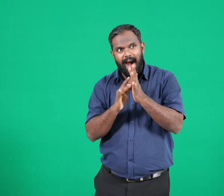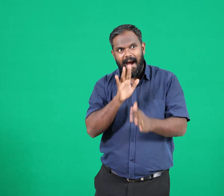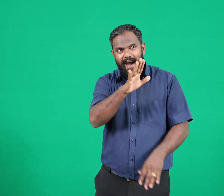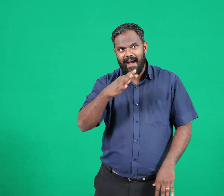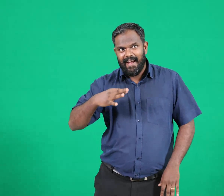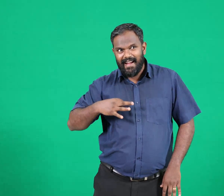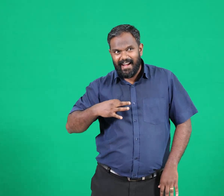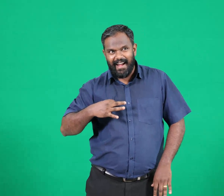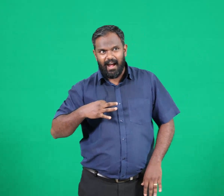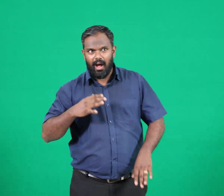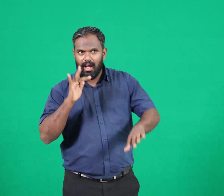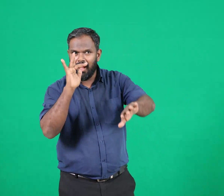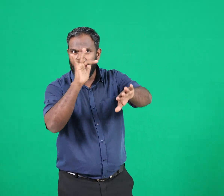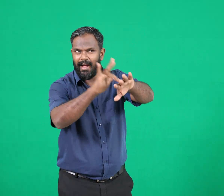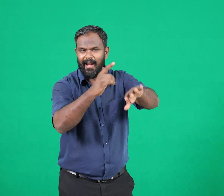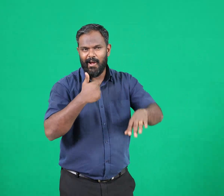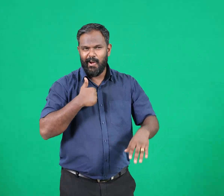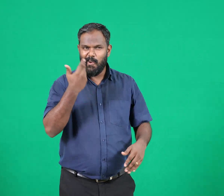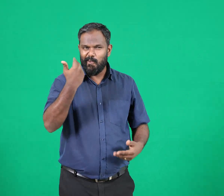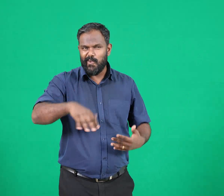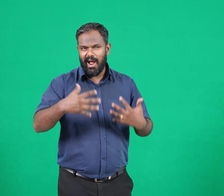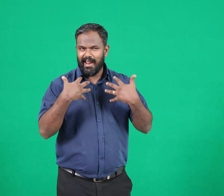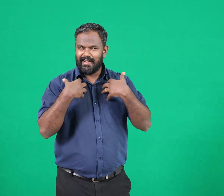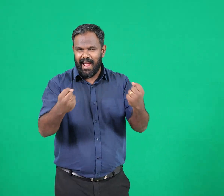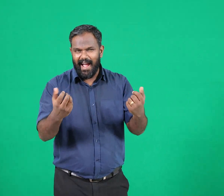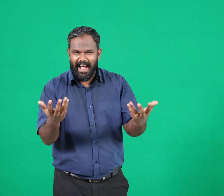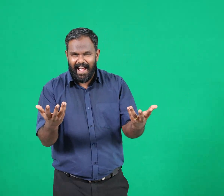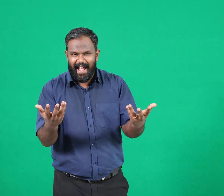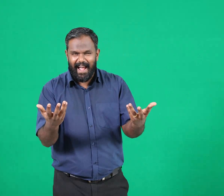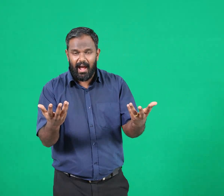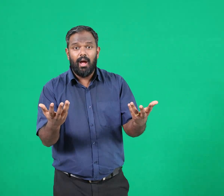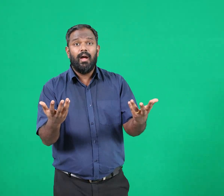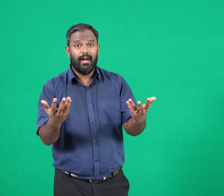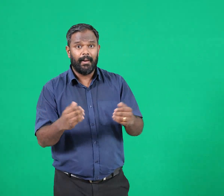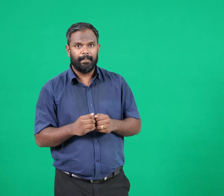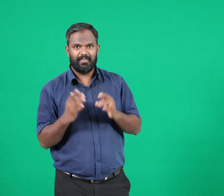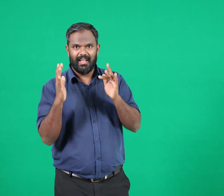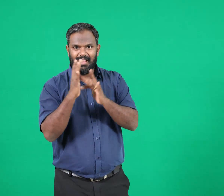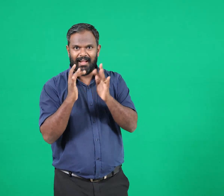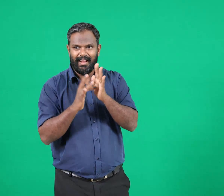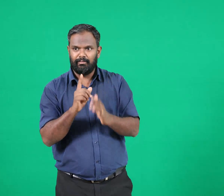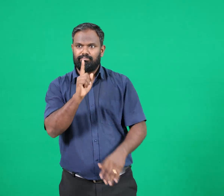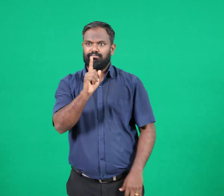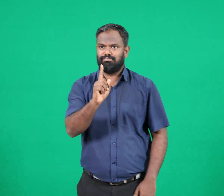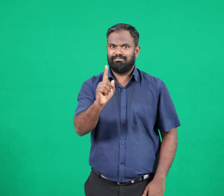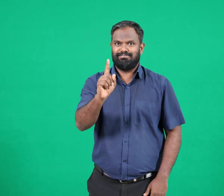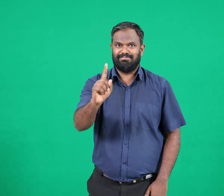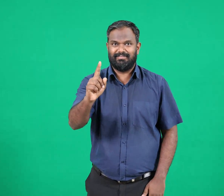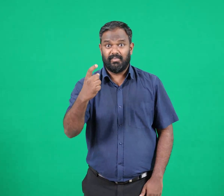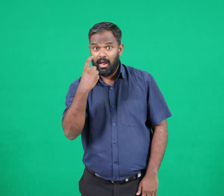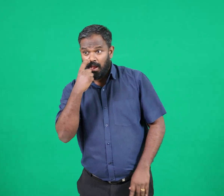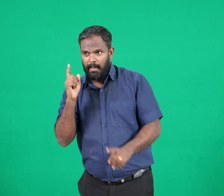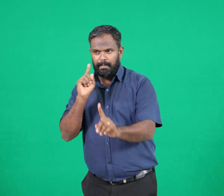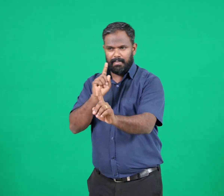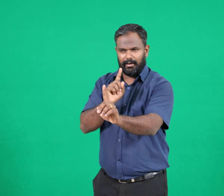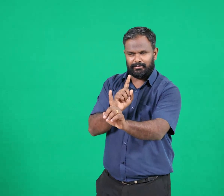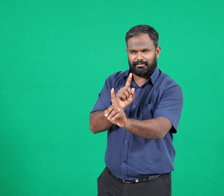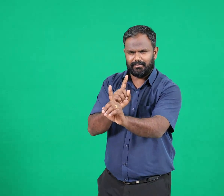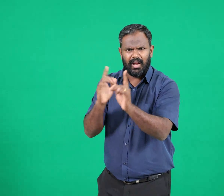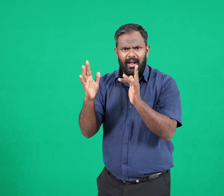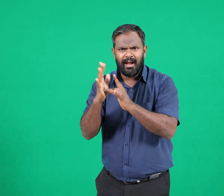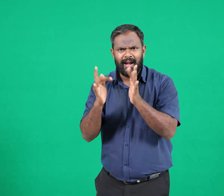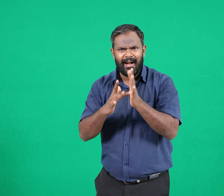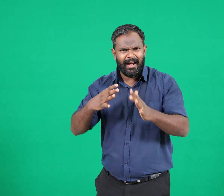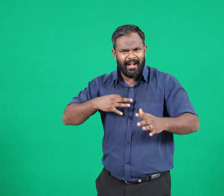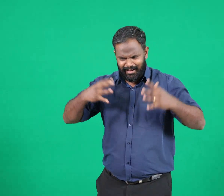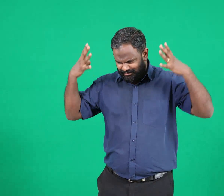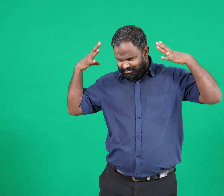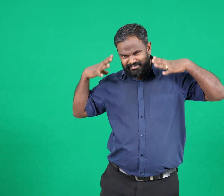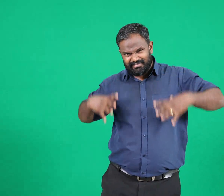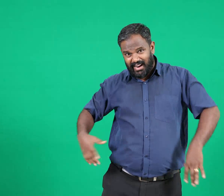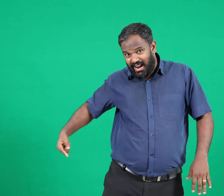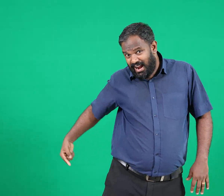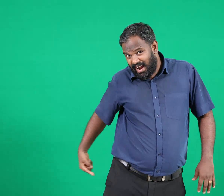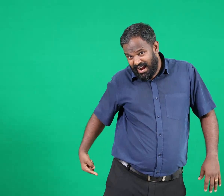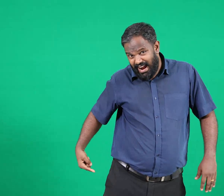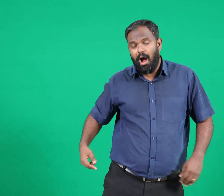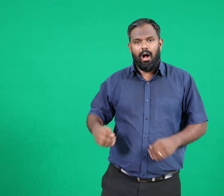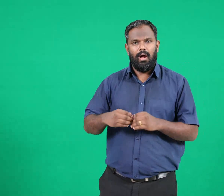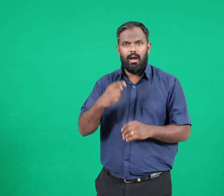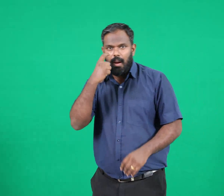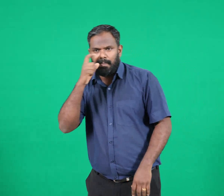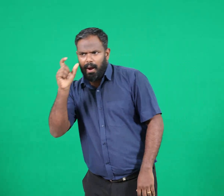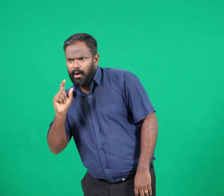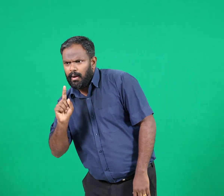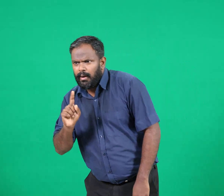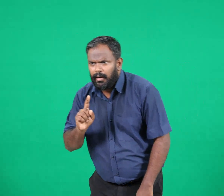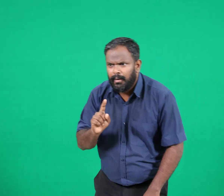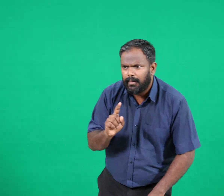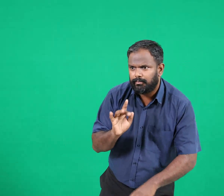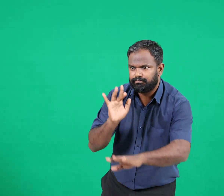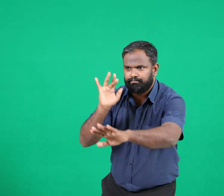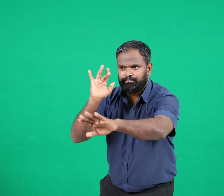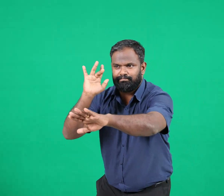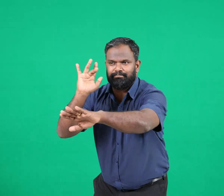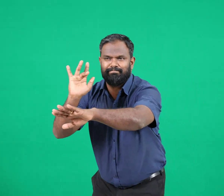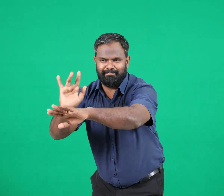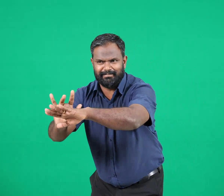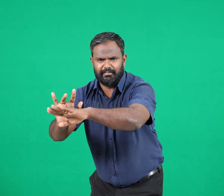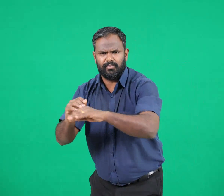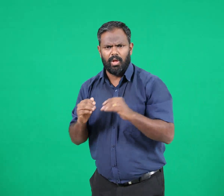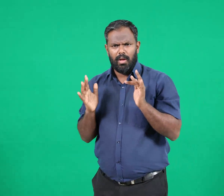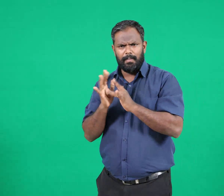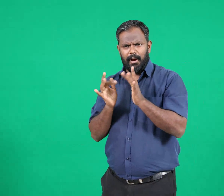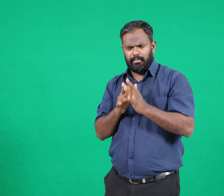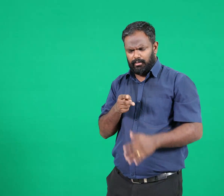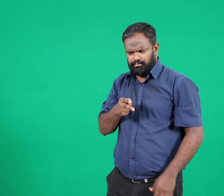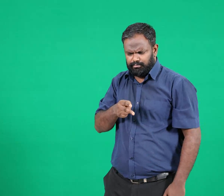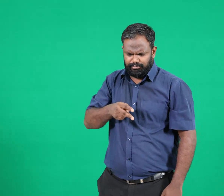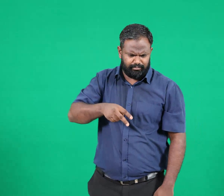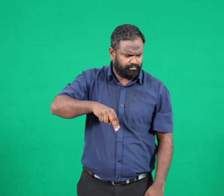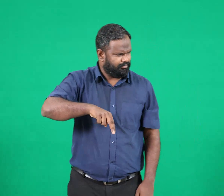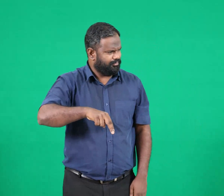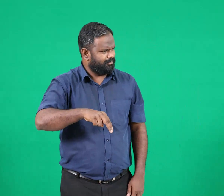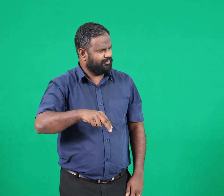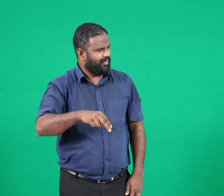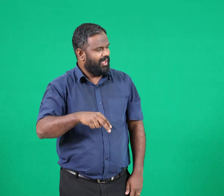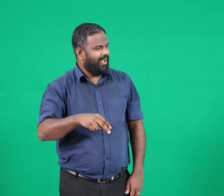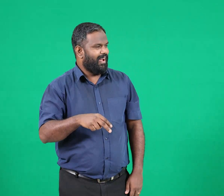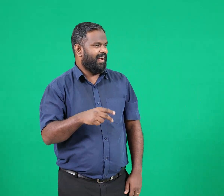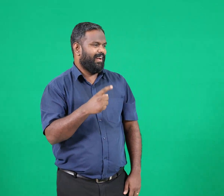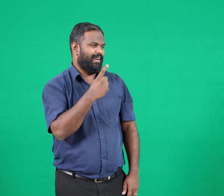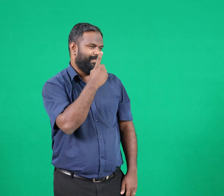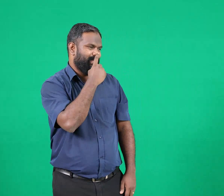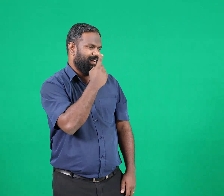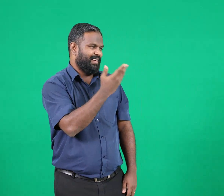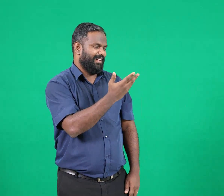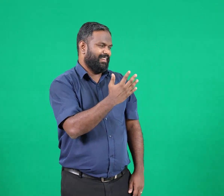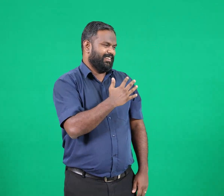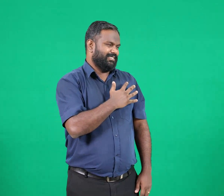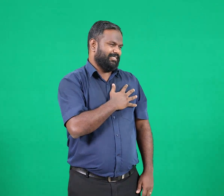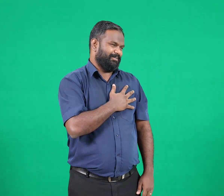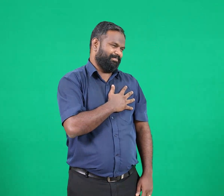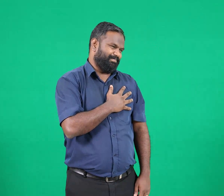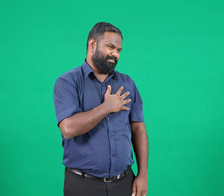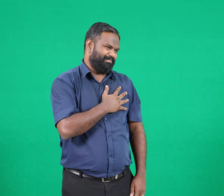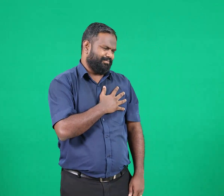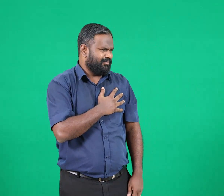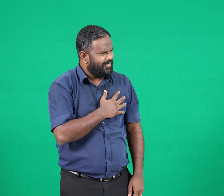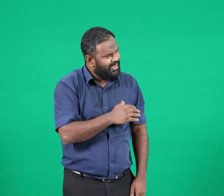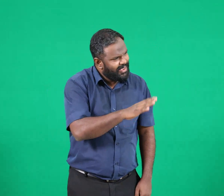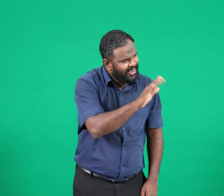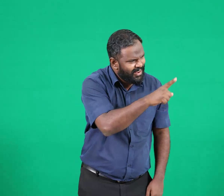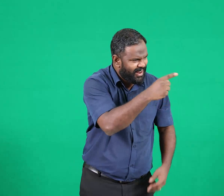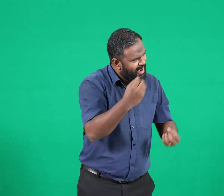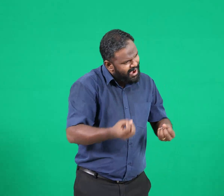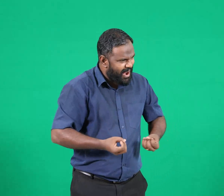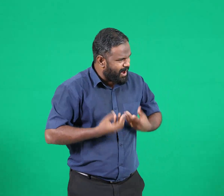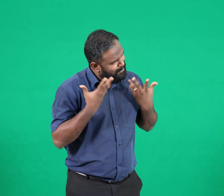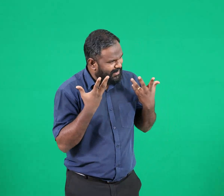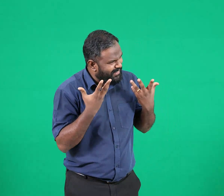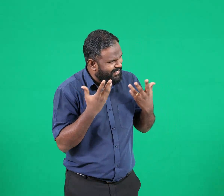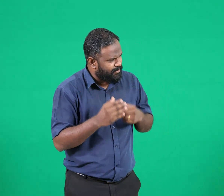She said to herself, "If only I touch His cloak, I will be healed." Jesus turned and saw her.